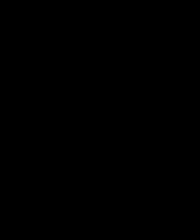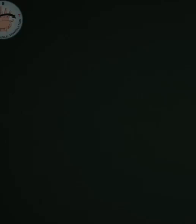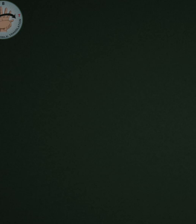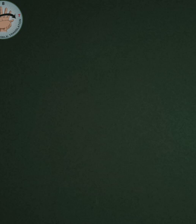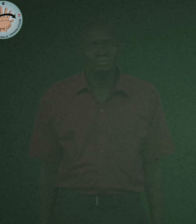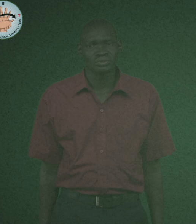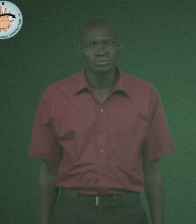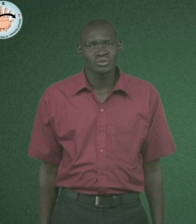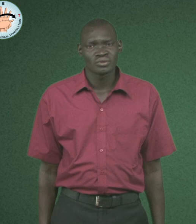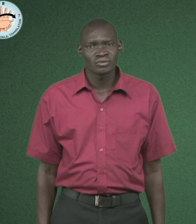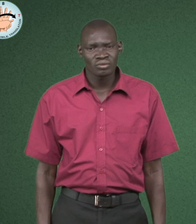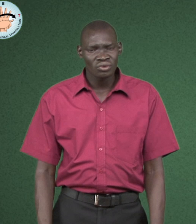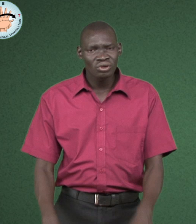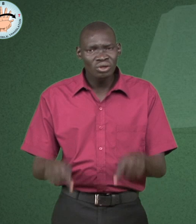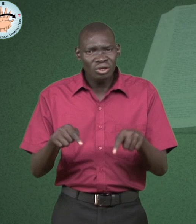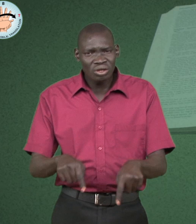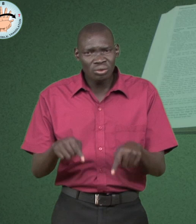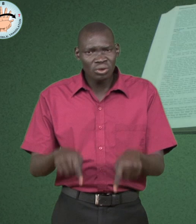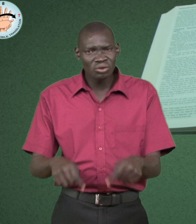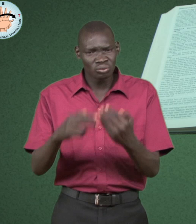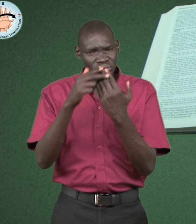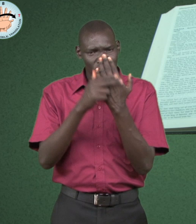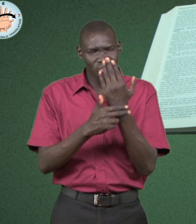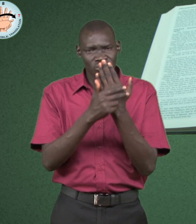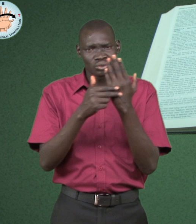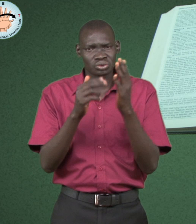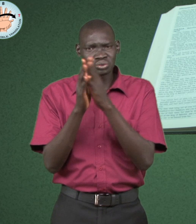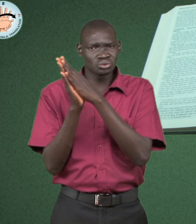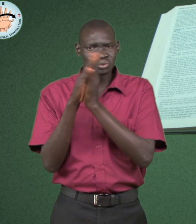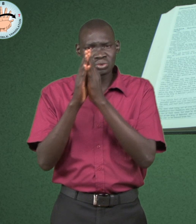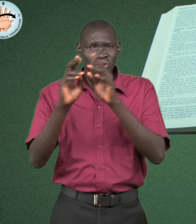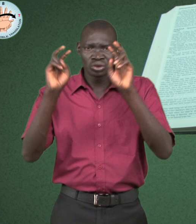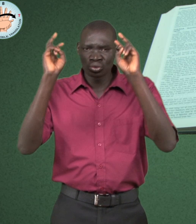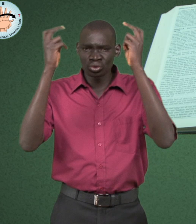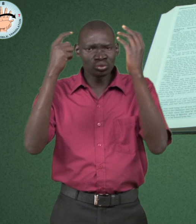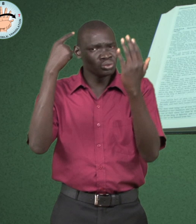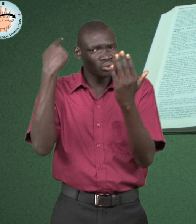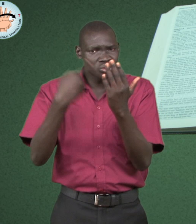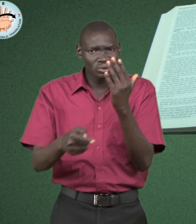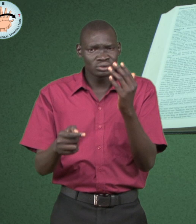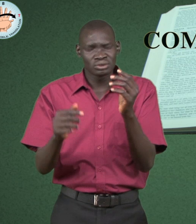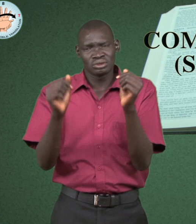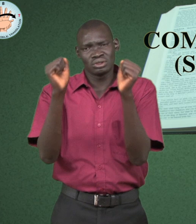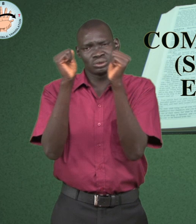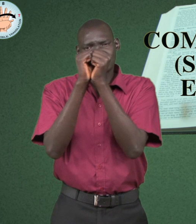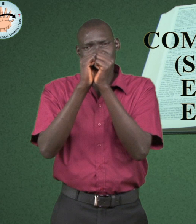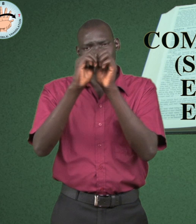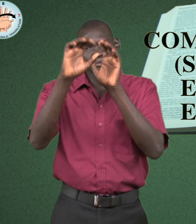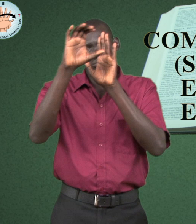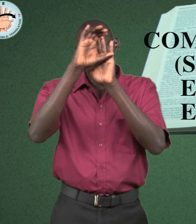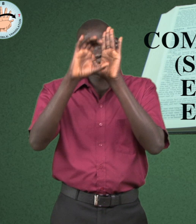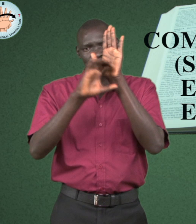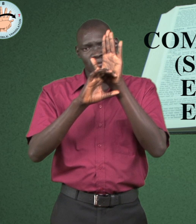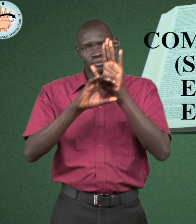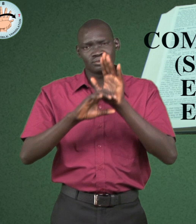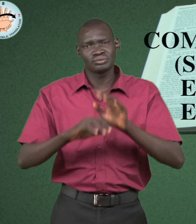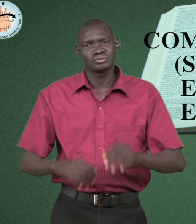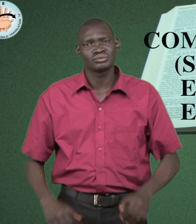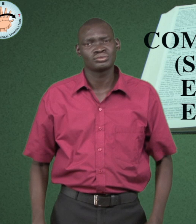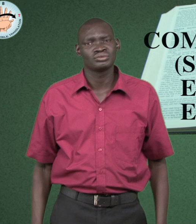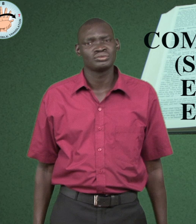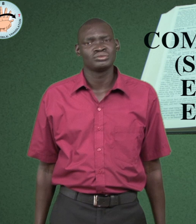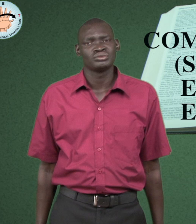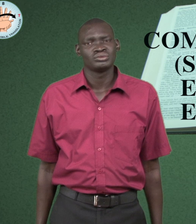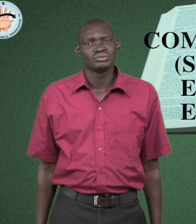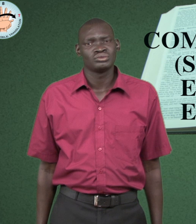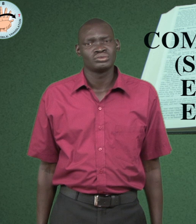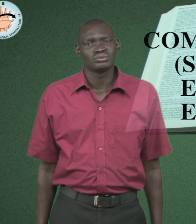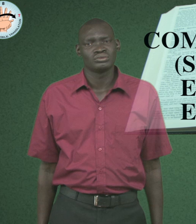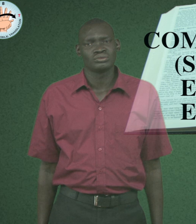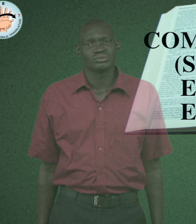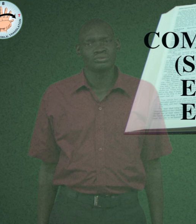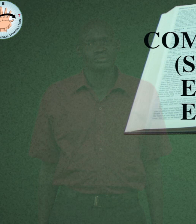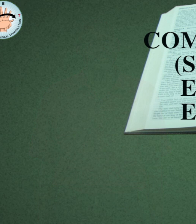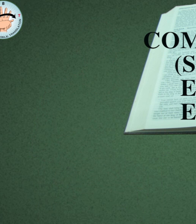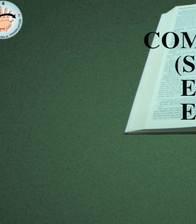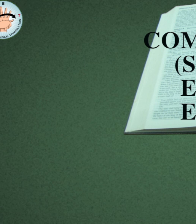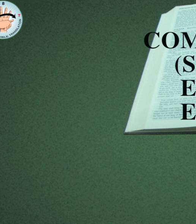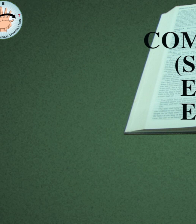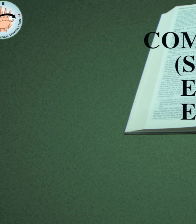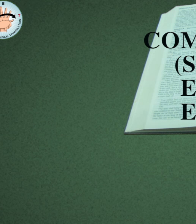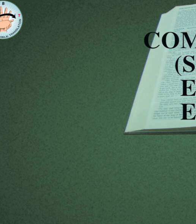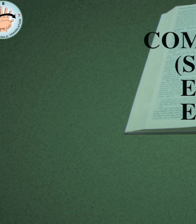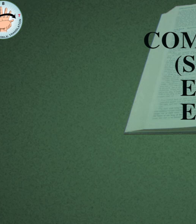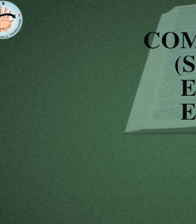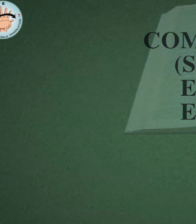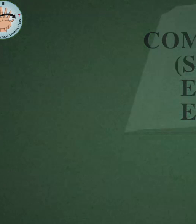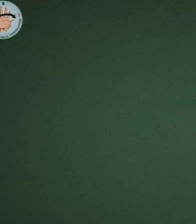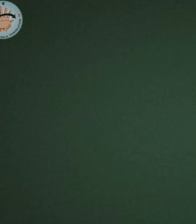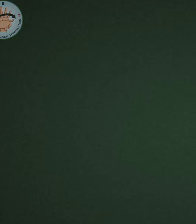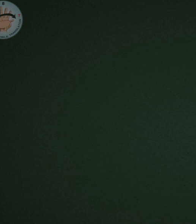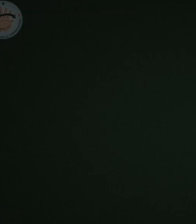The ten commandments